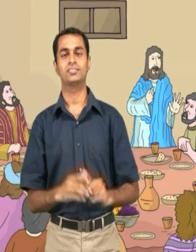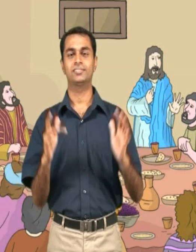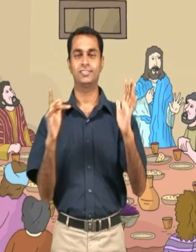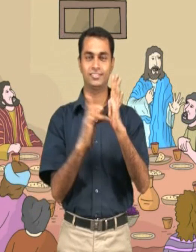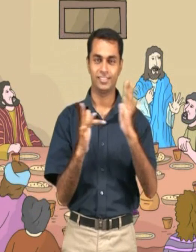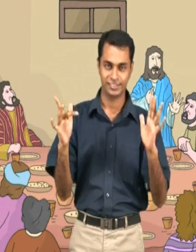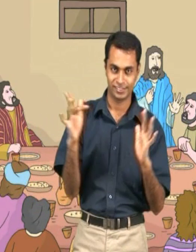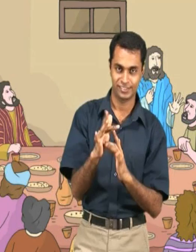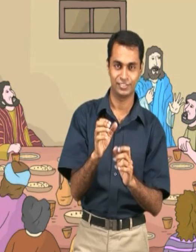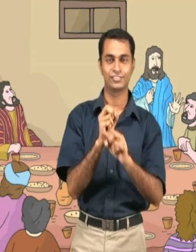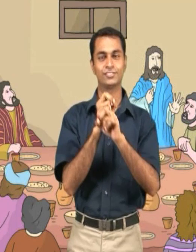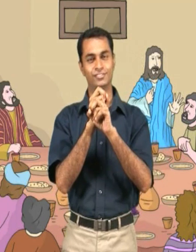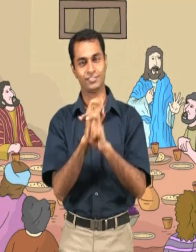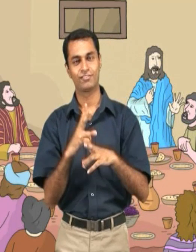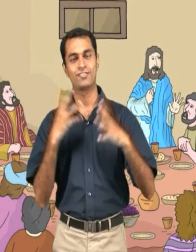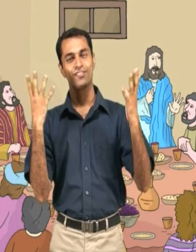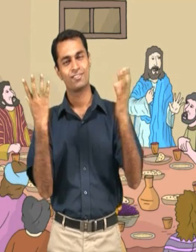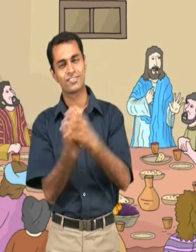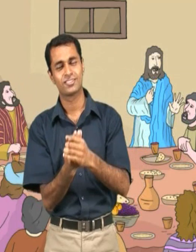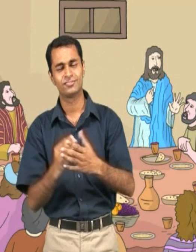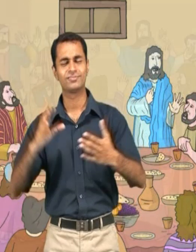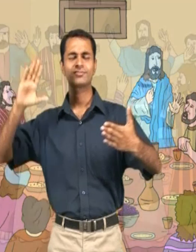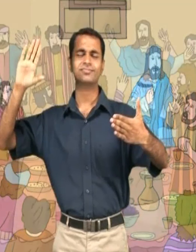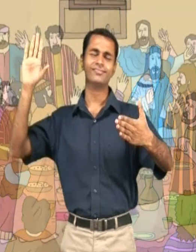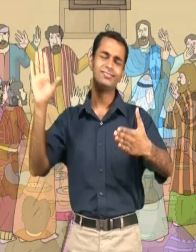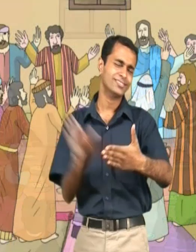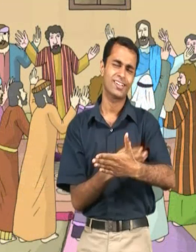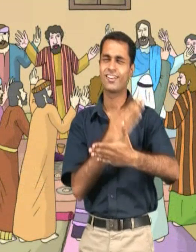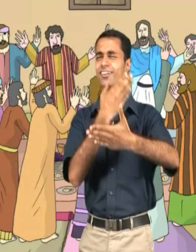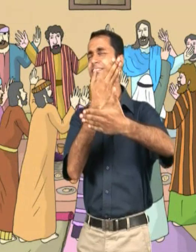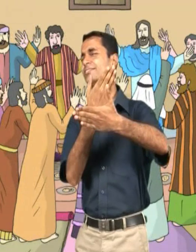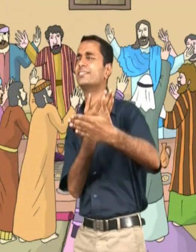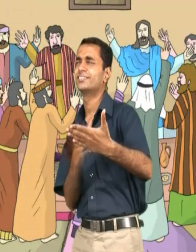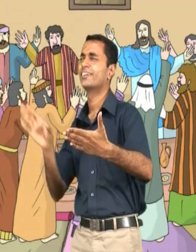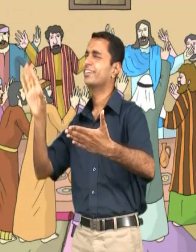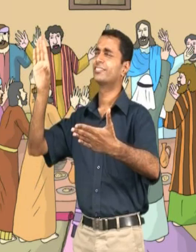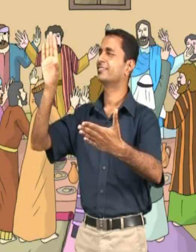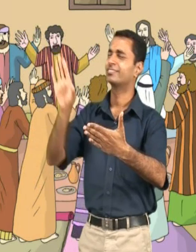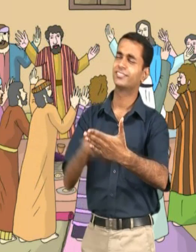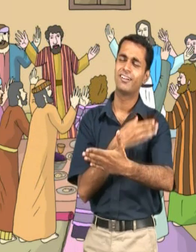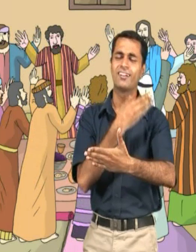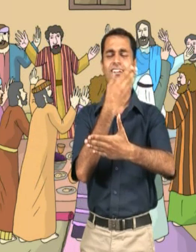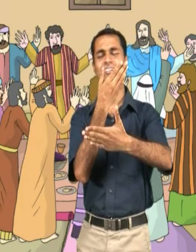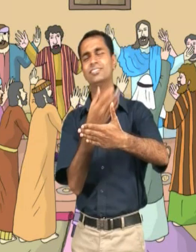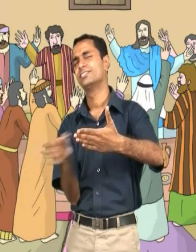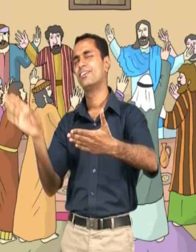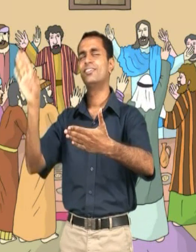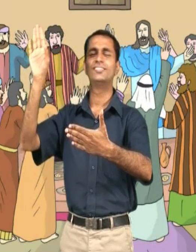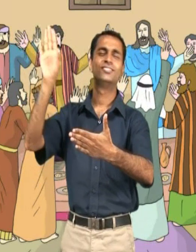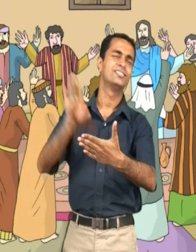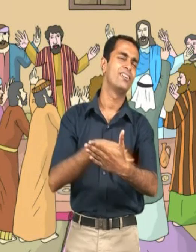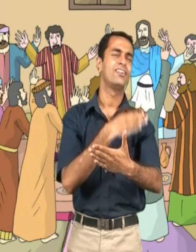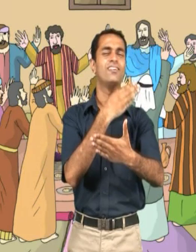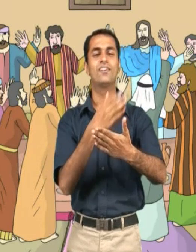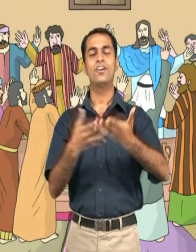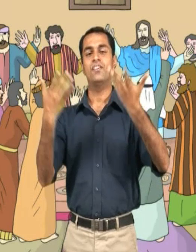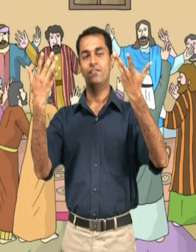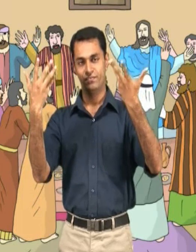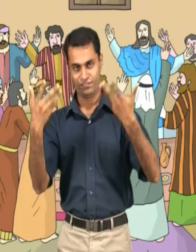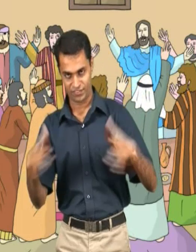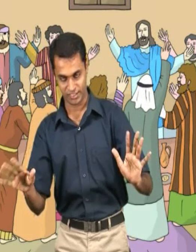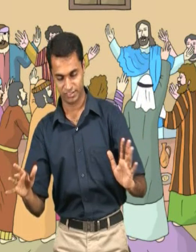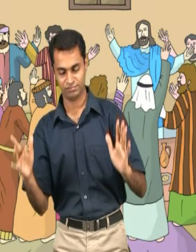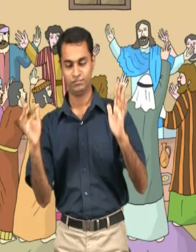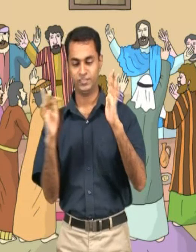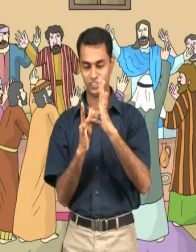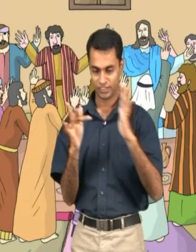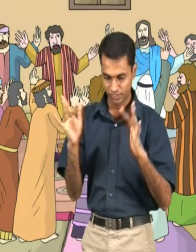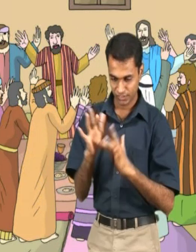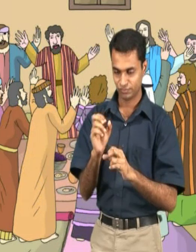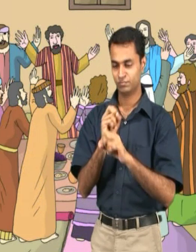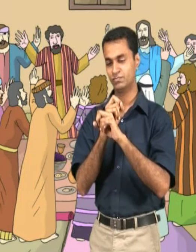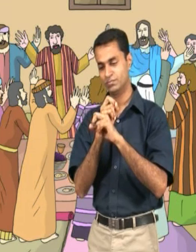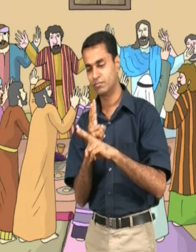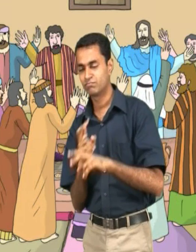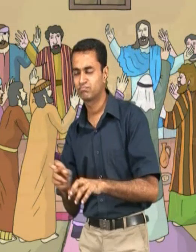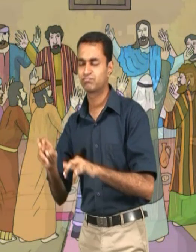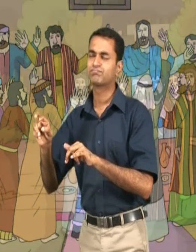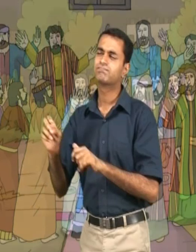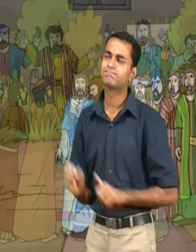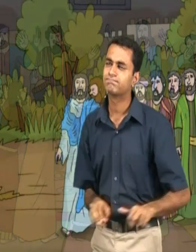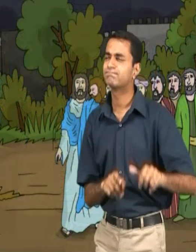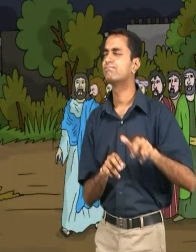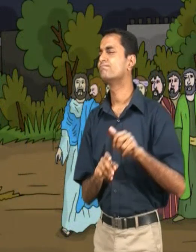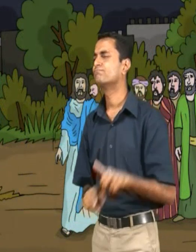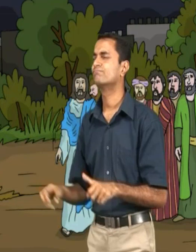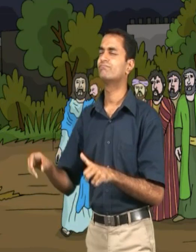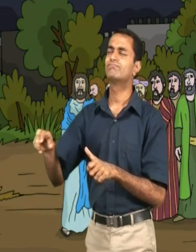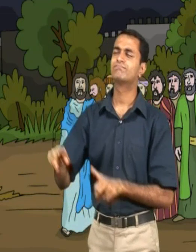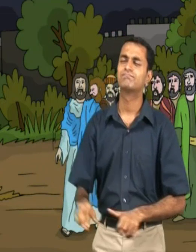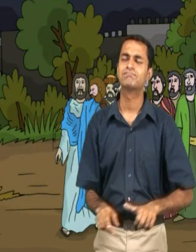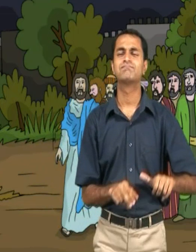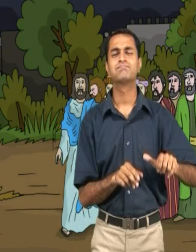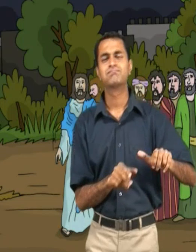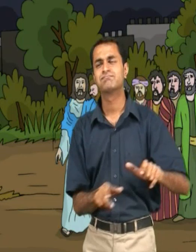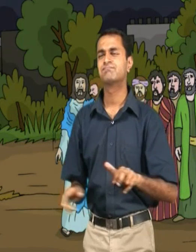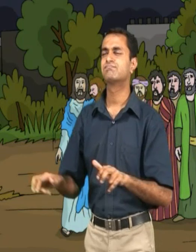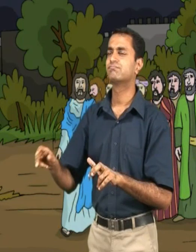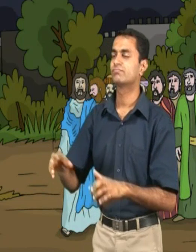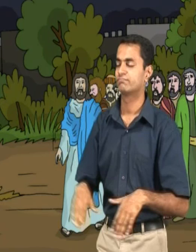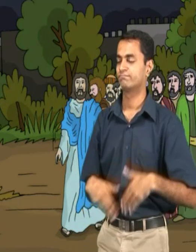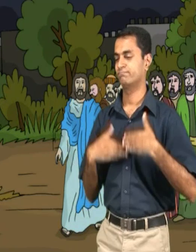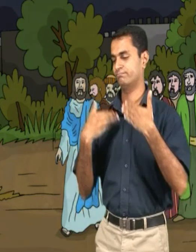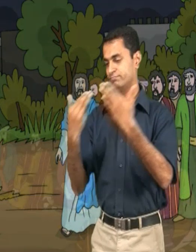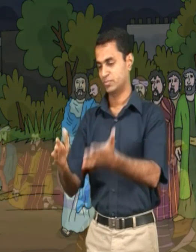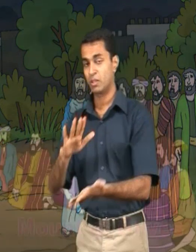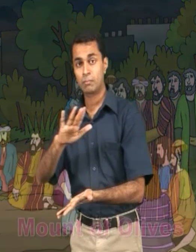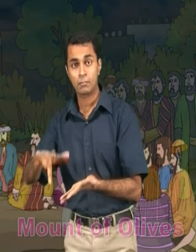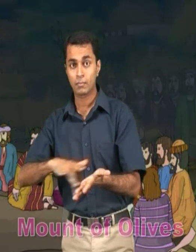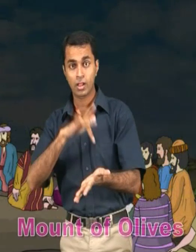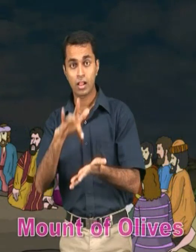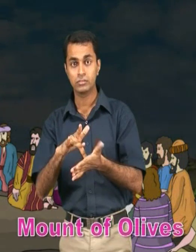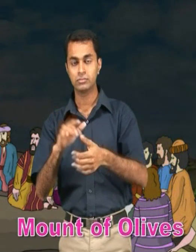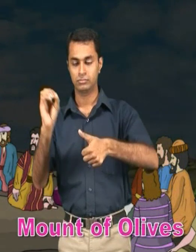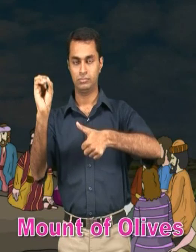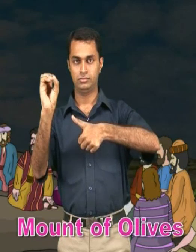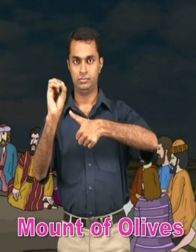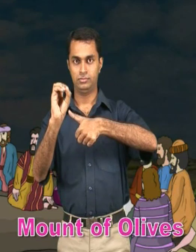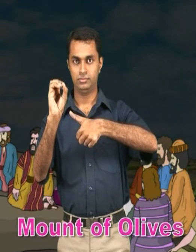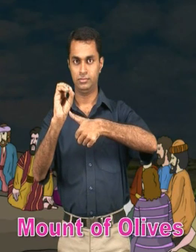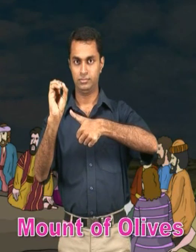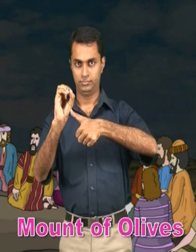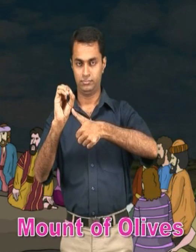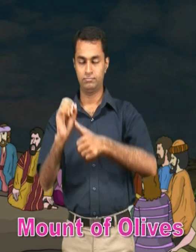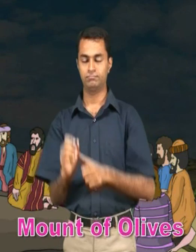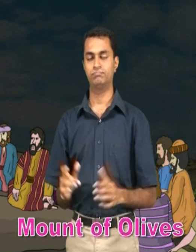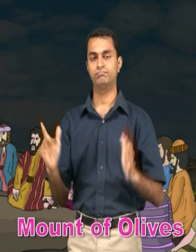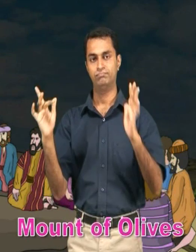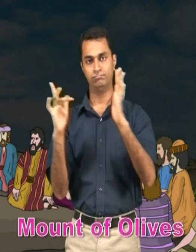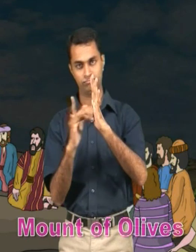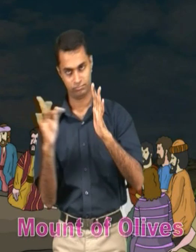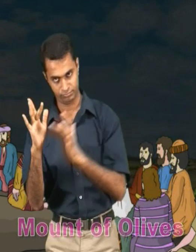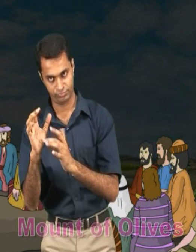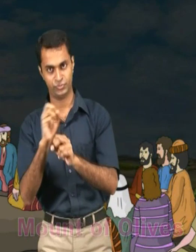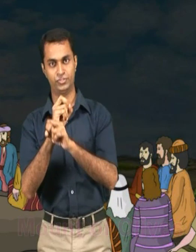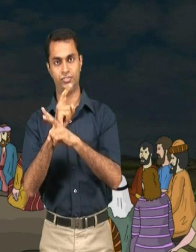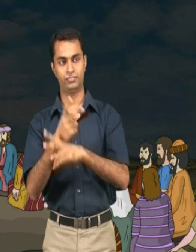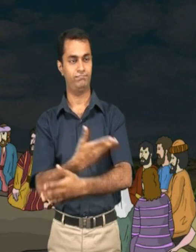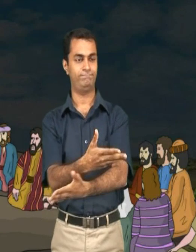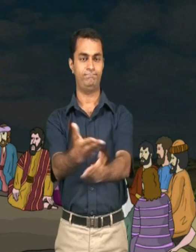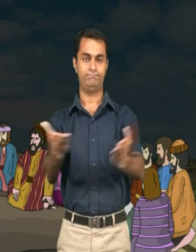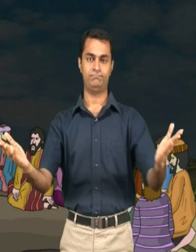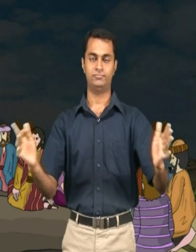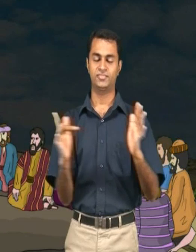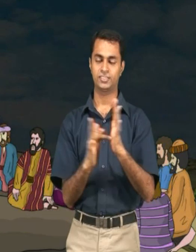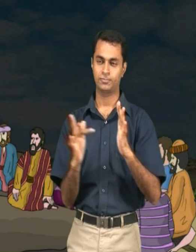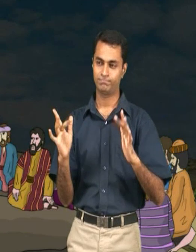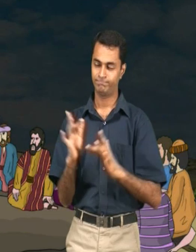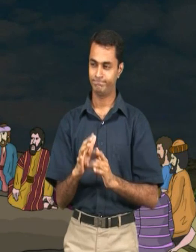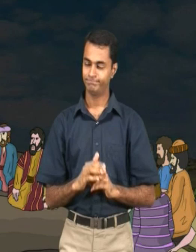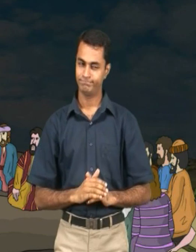And when they had sung a hymn, they went out to the Mount of Olives.